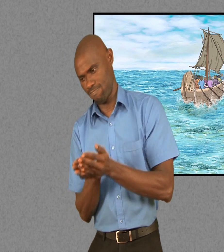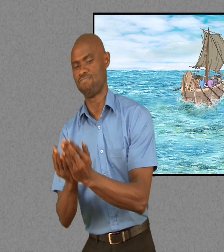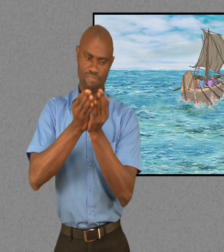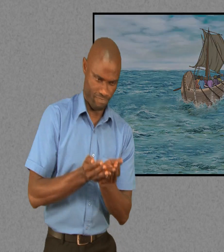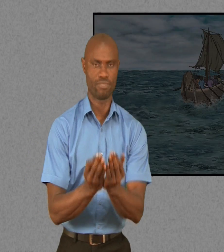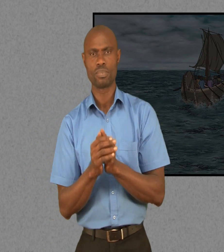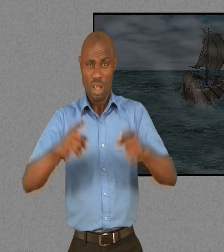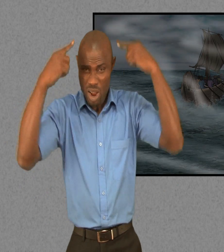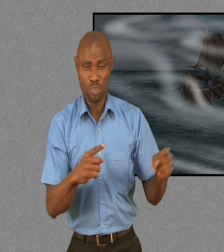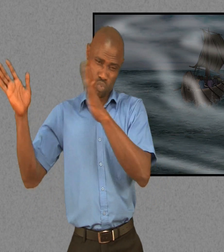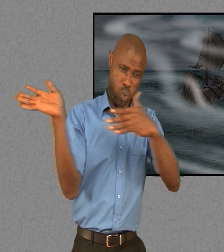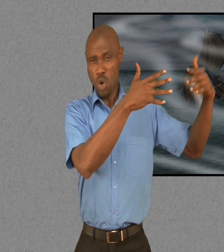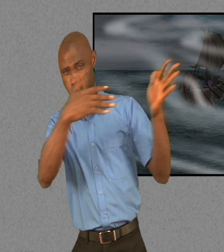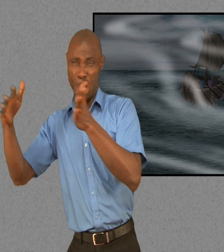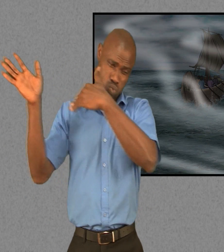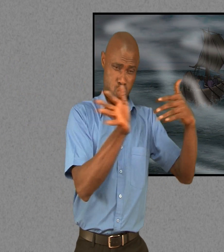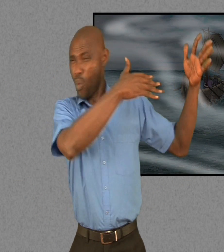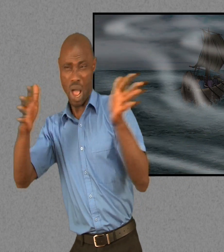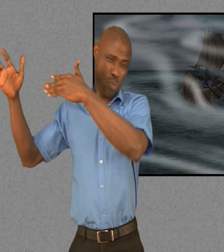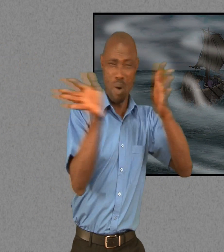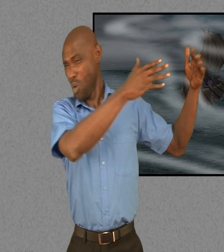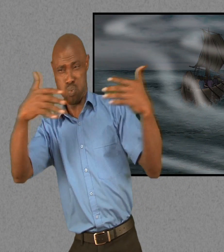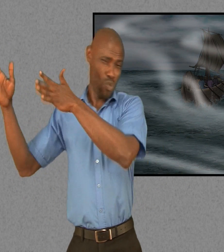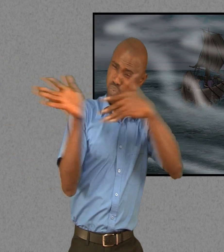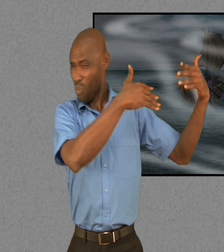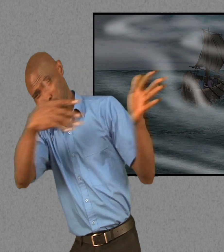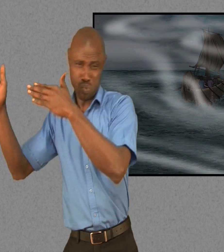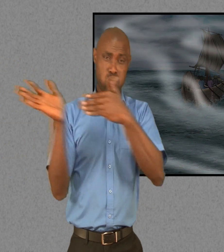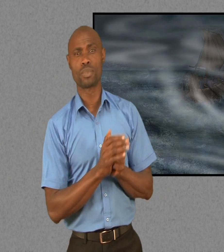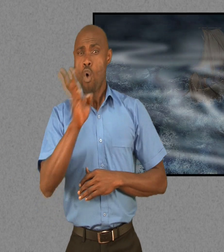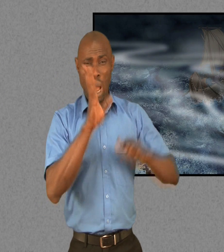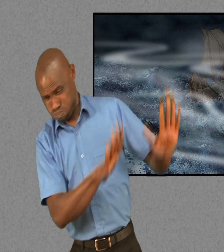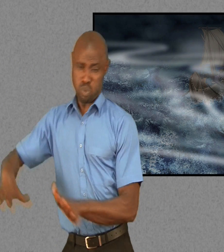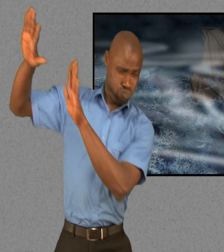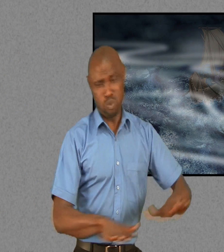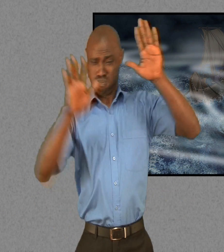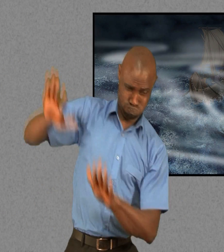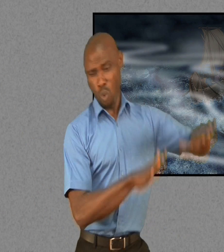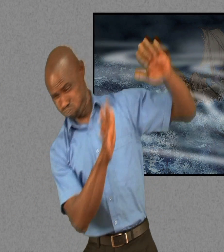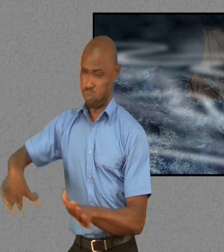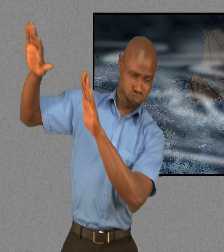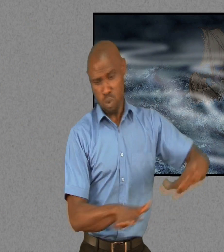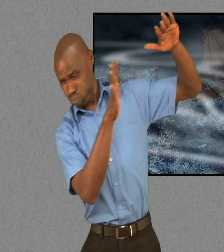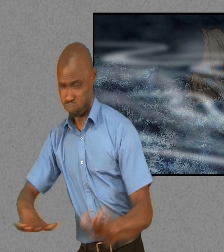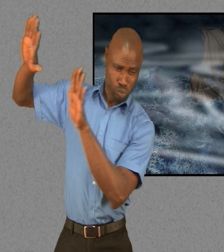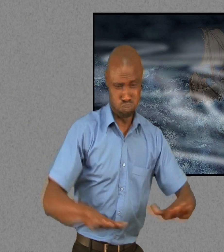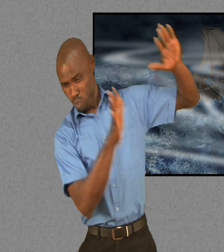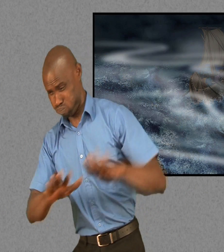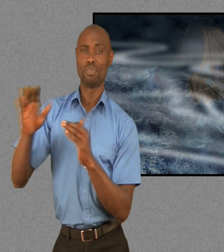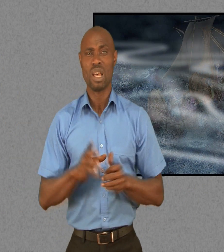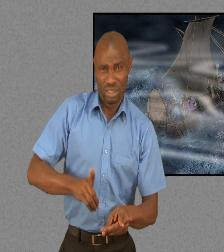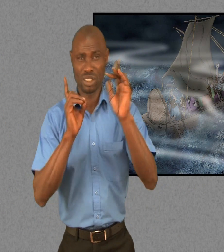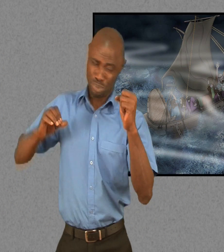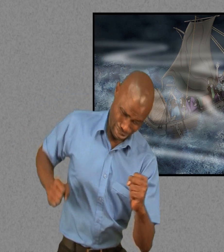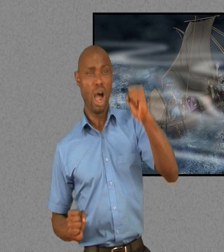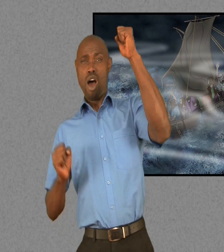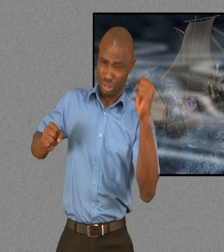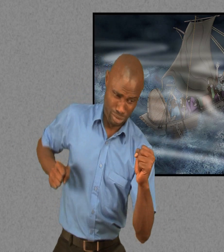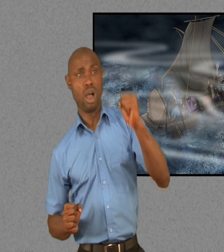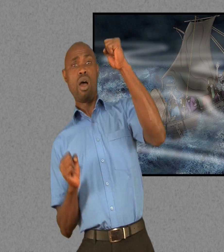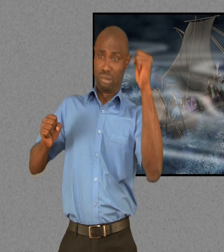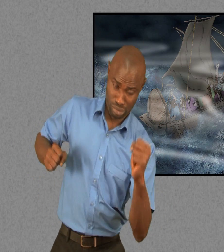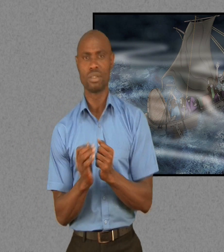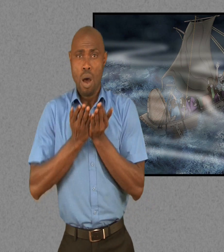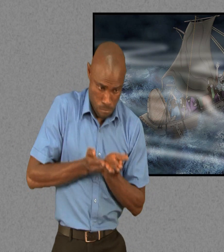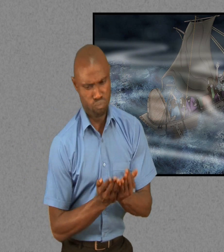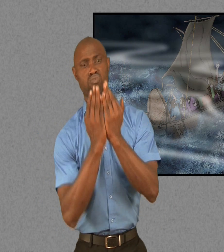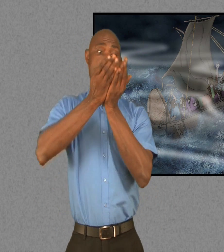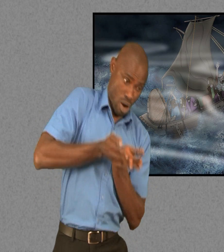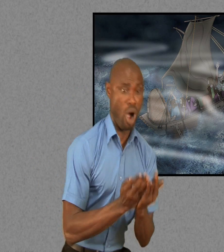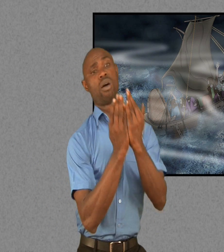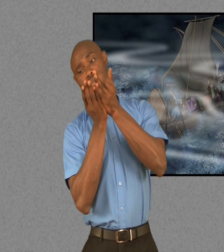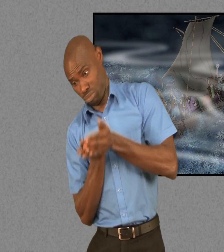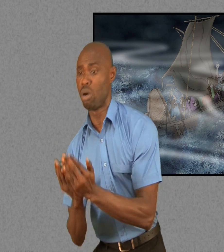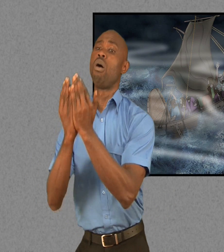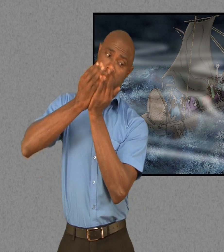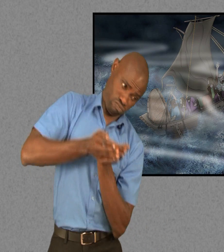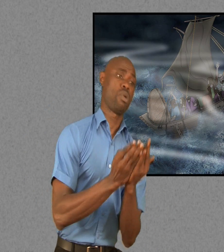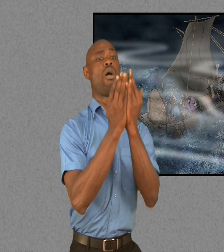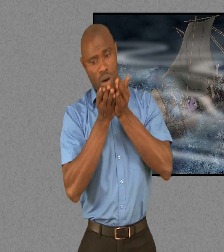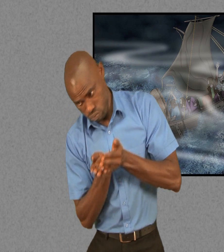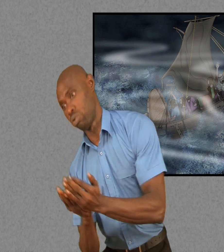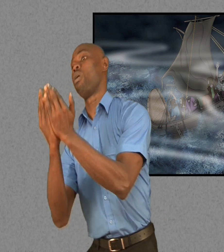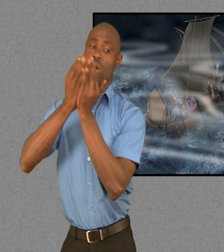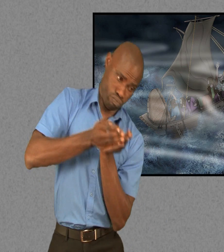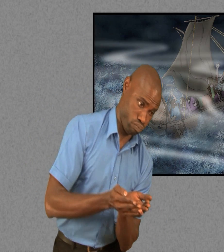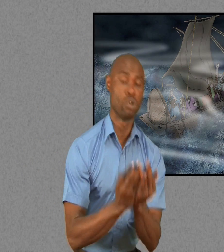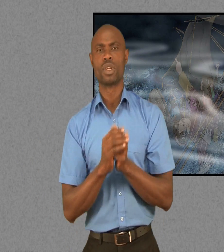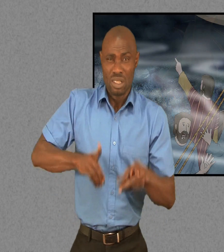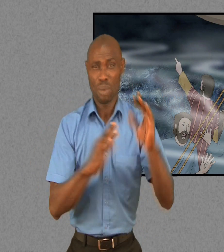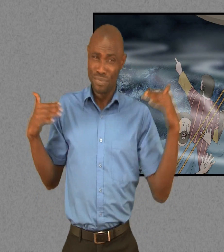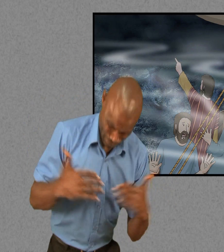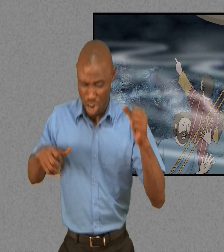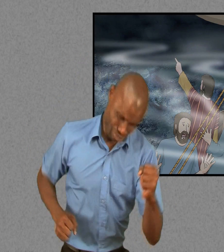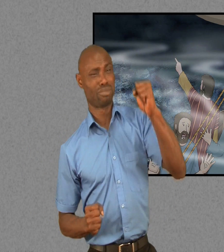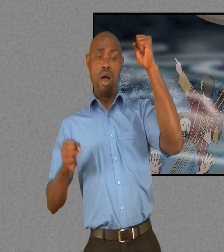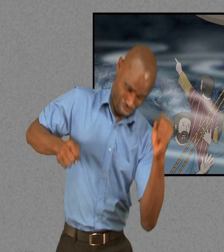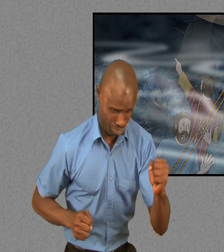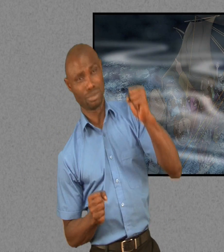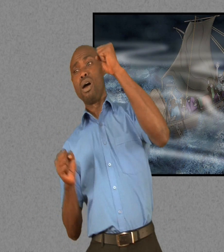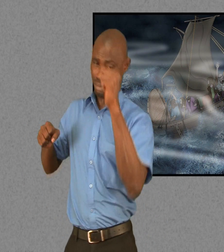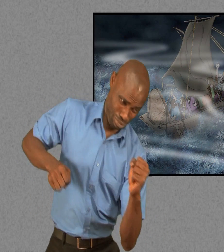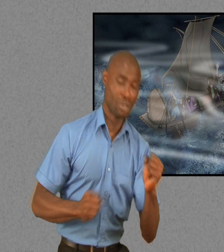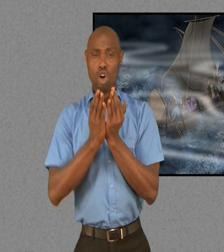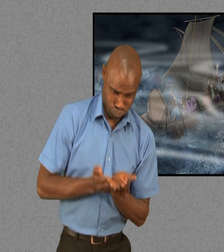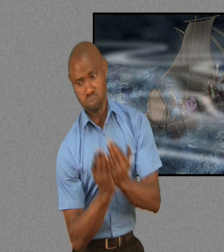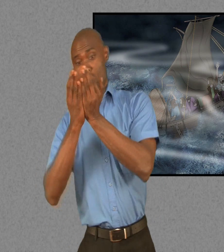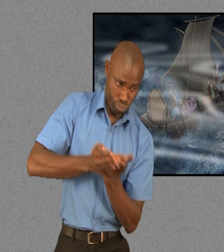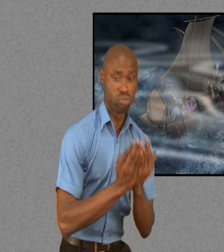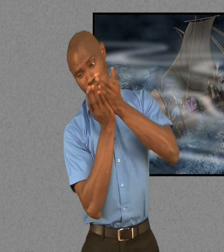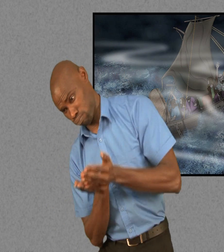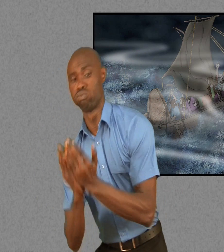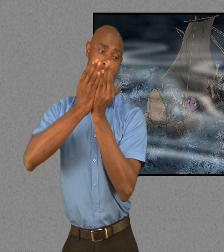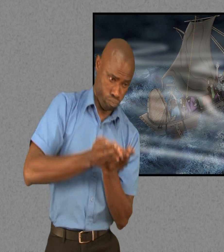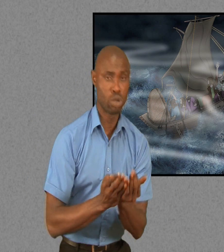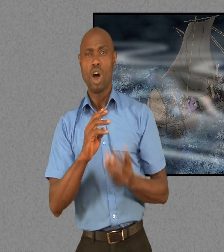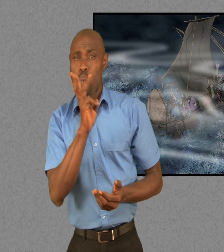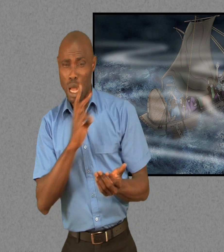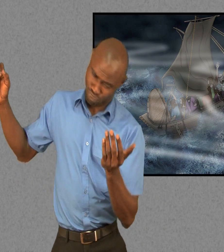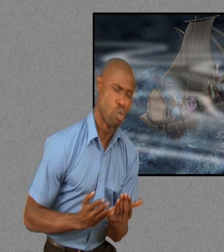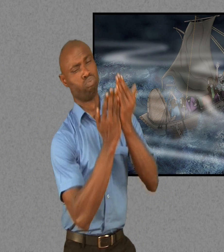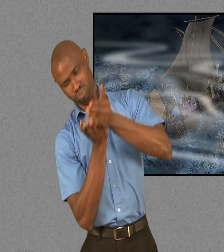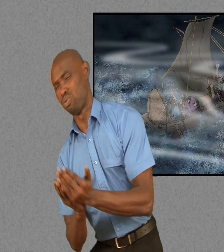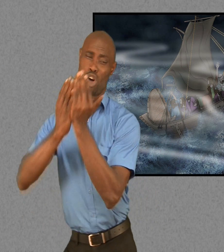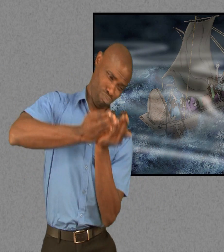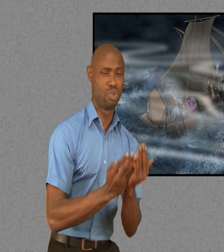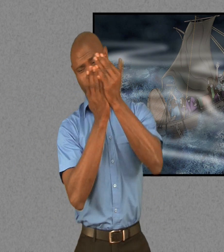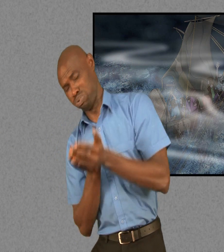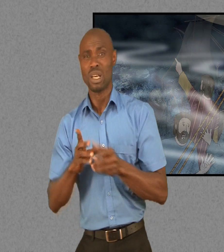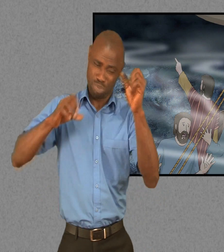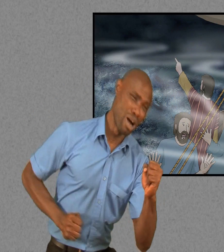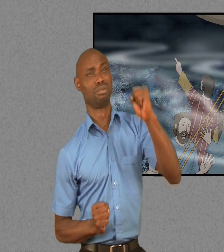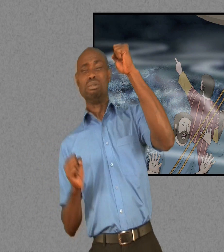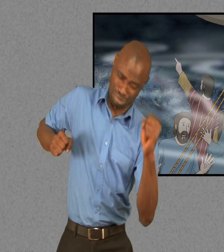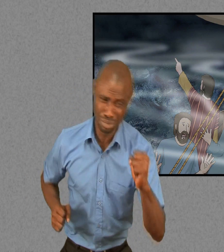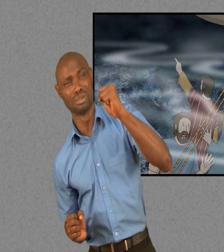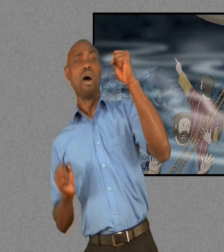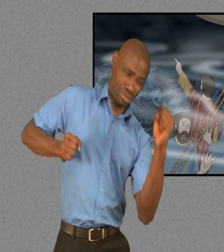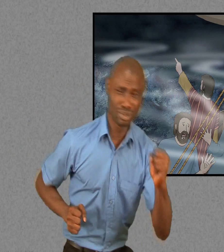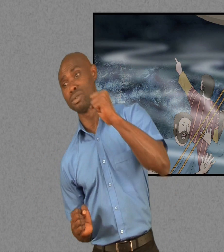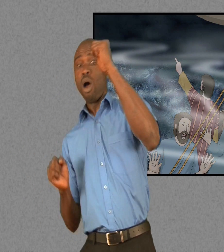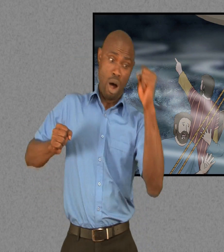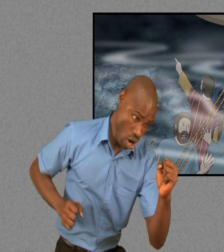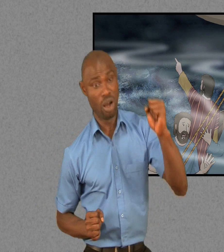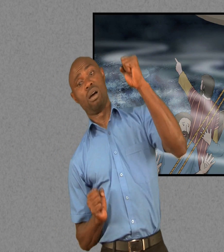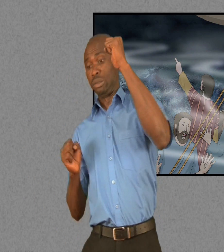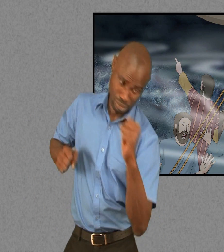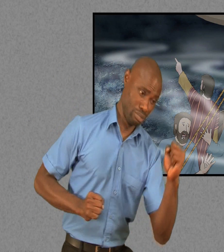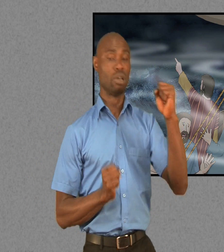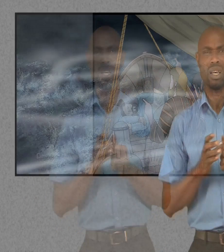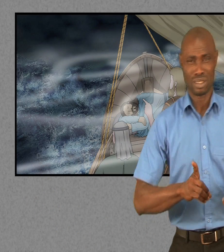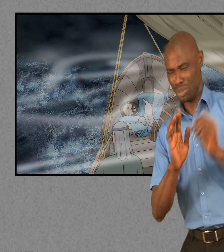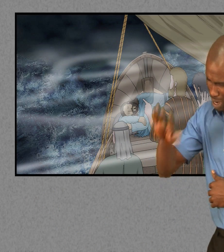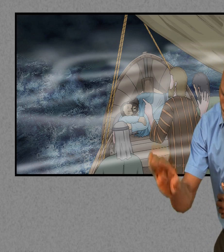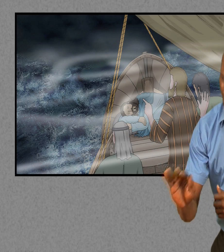Soon a violent windstorm came up, and the waves were breaking over the boat, so that it was being swamped.